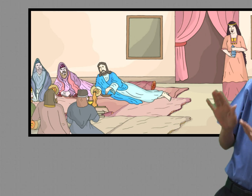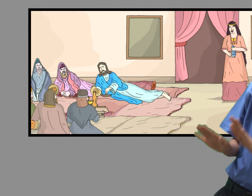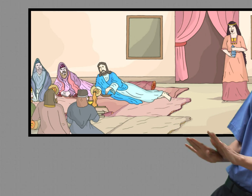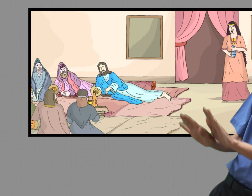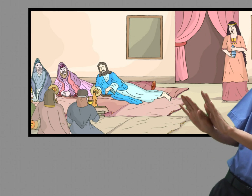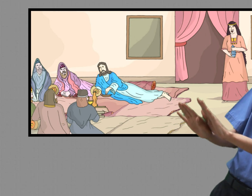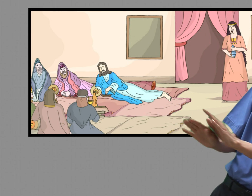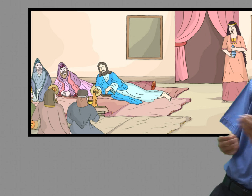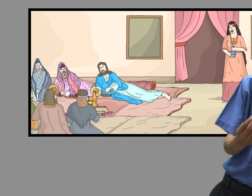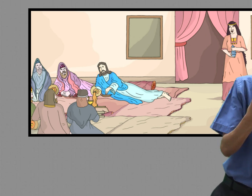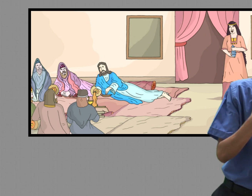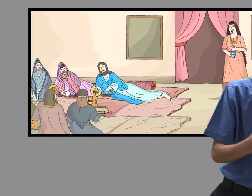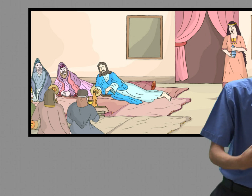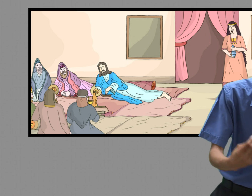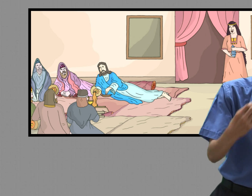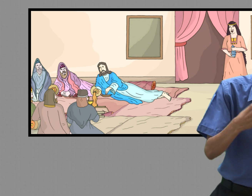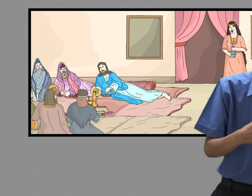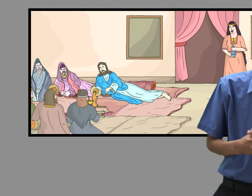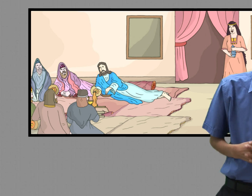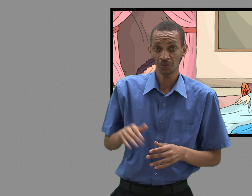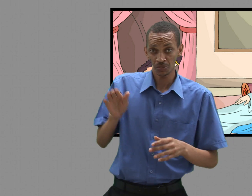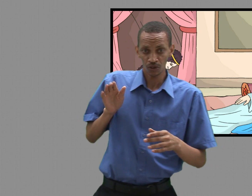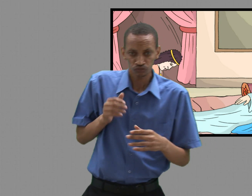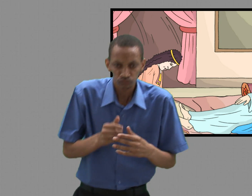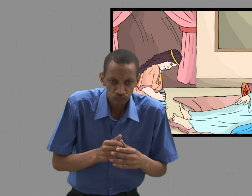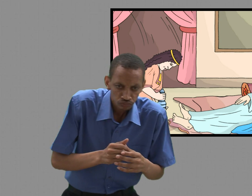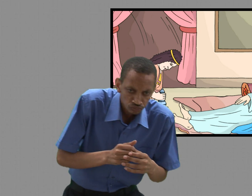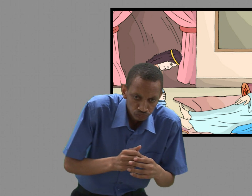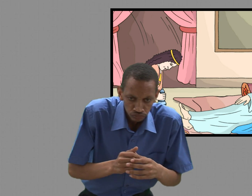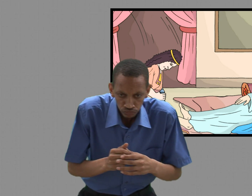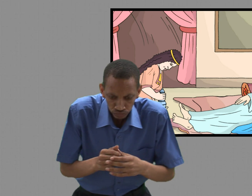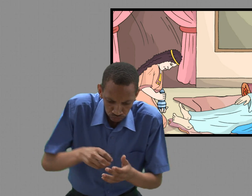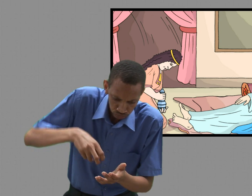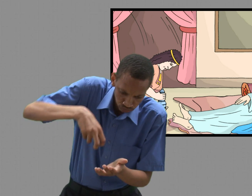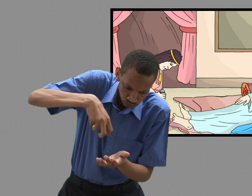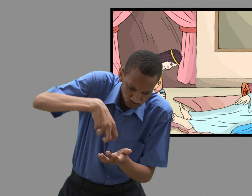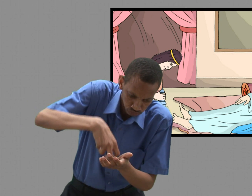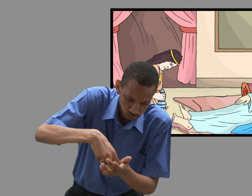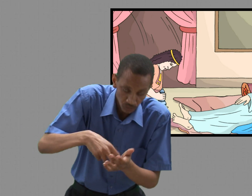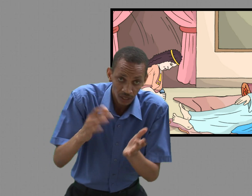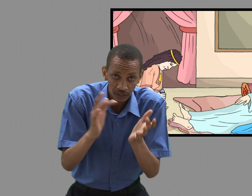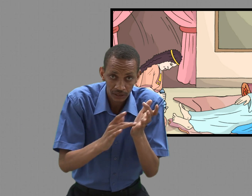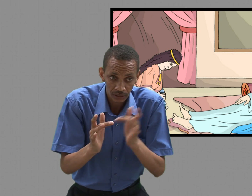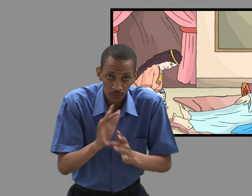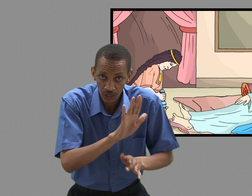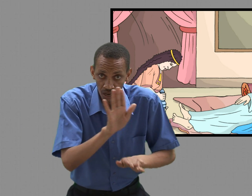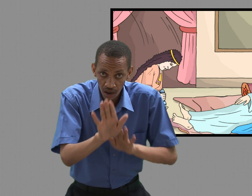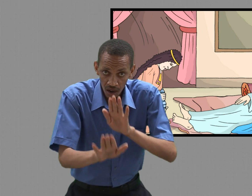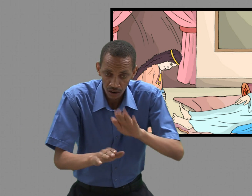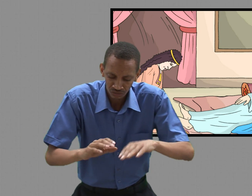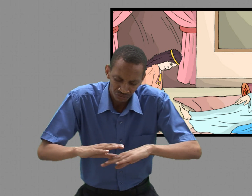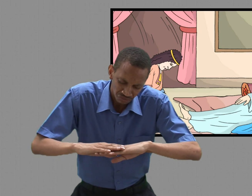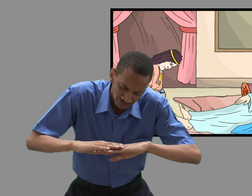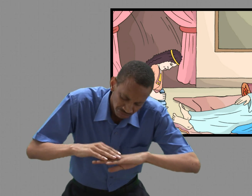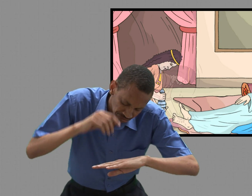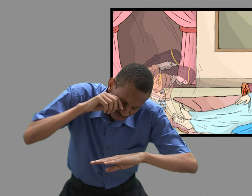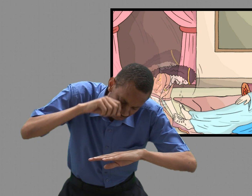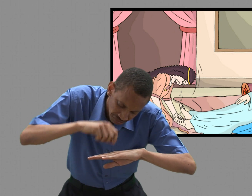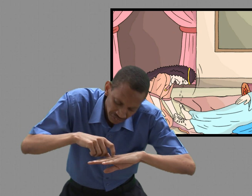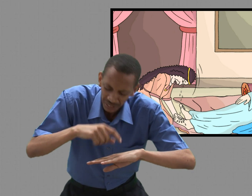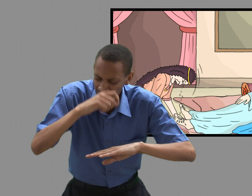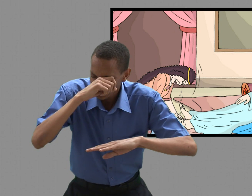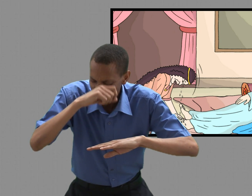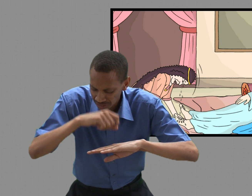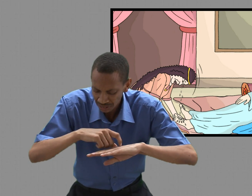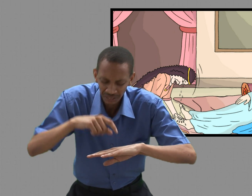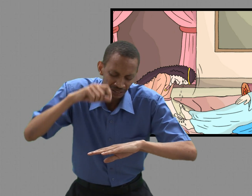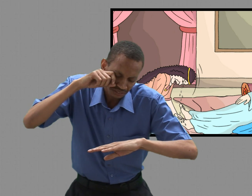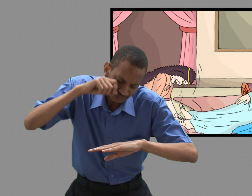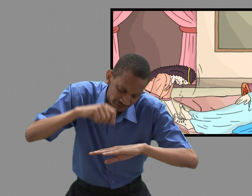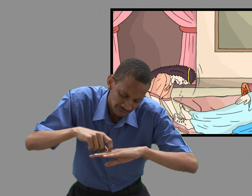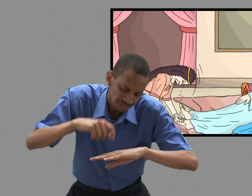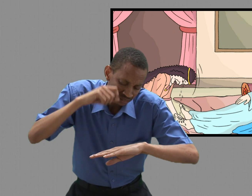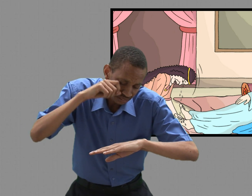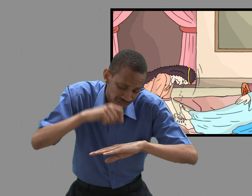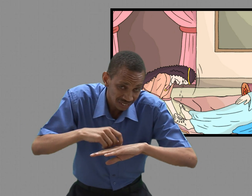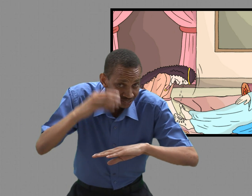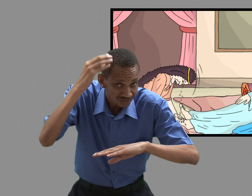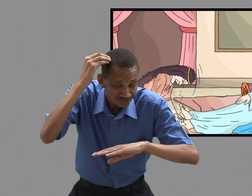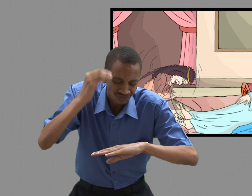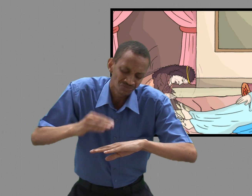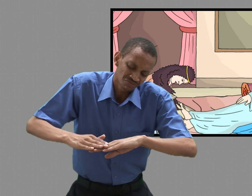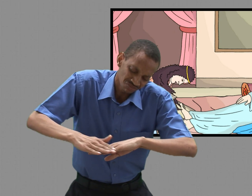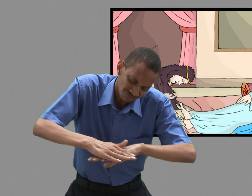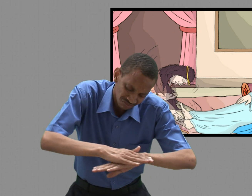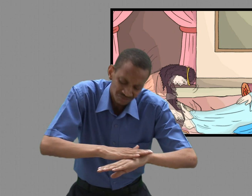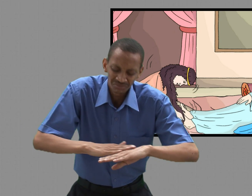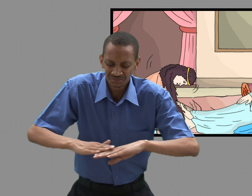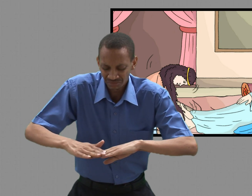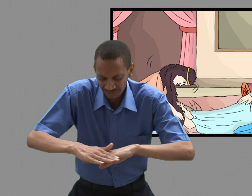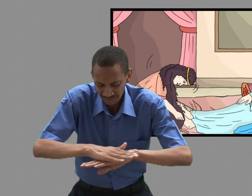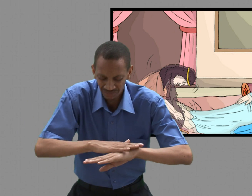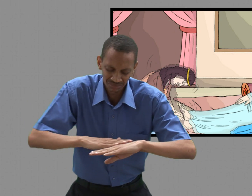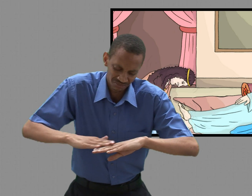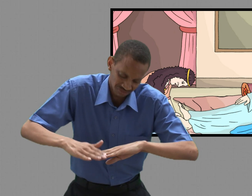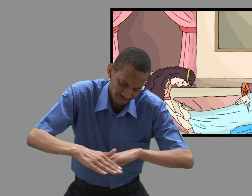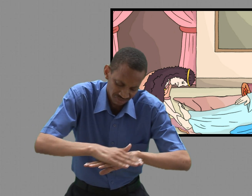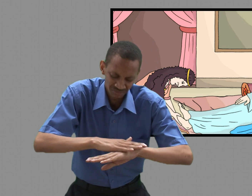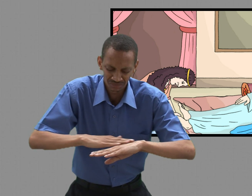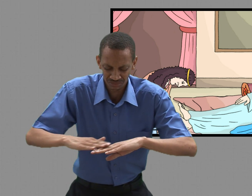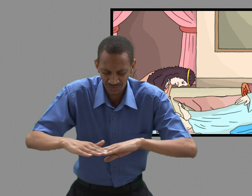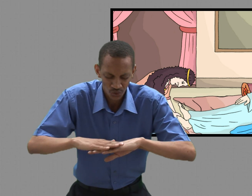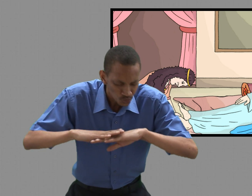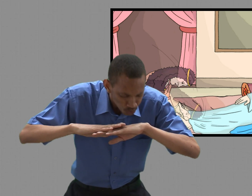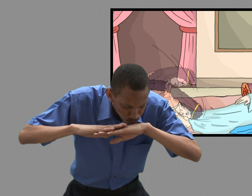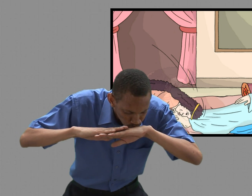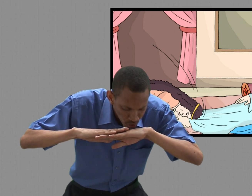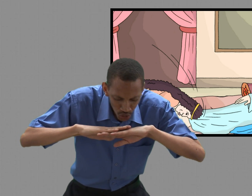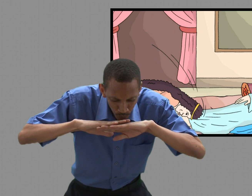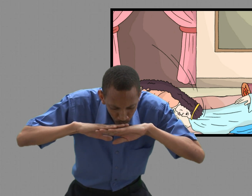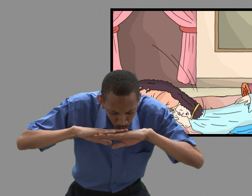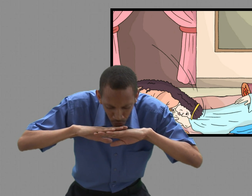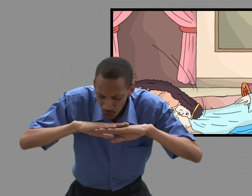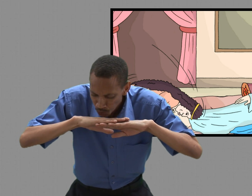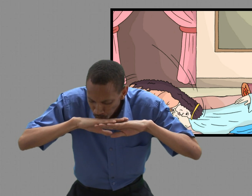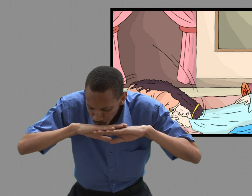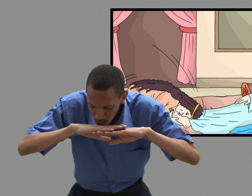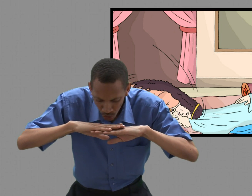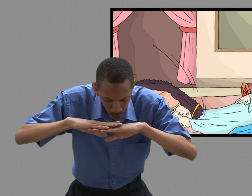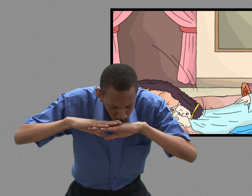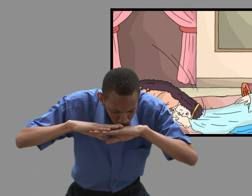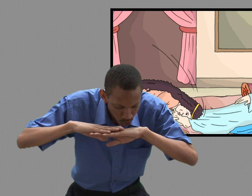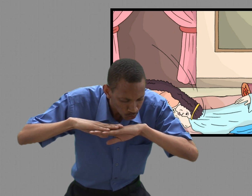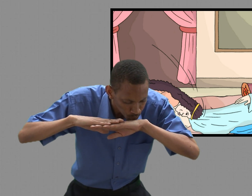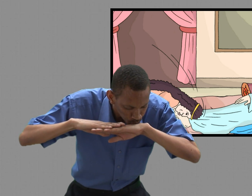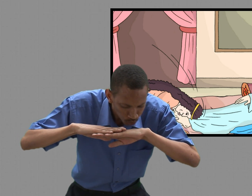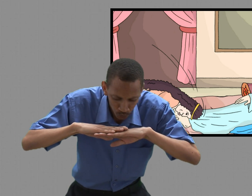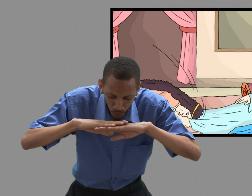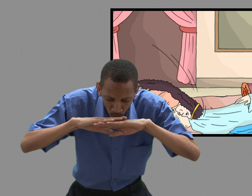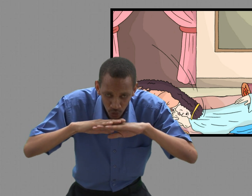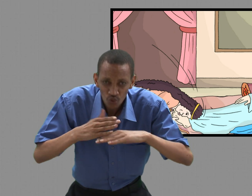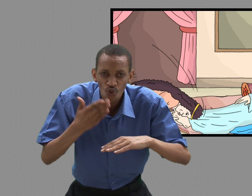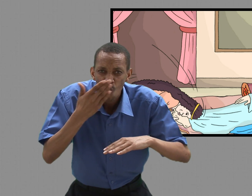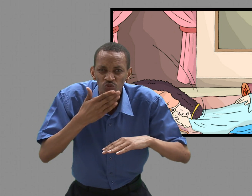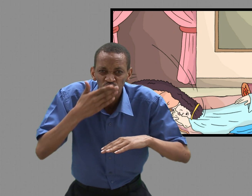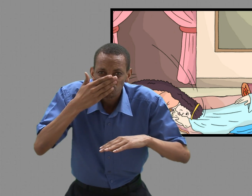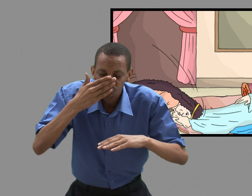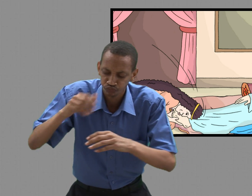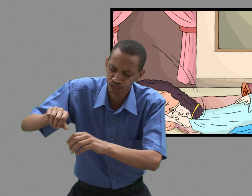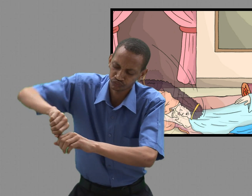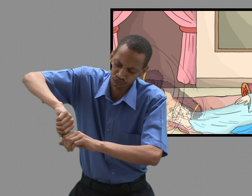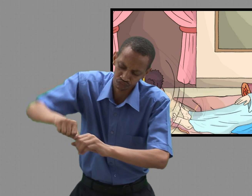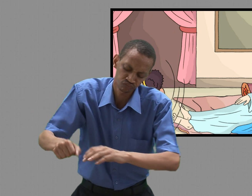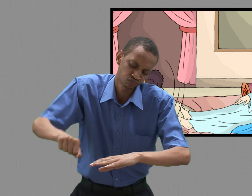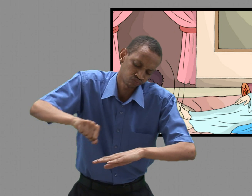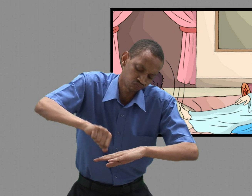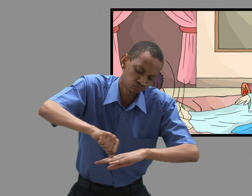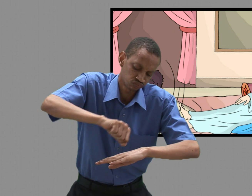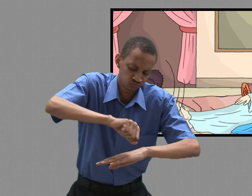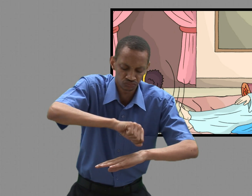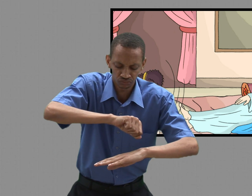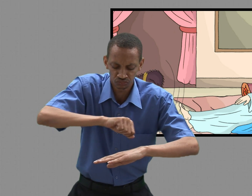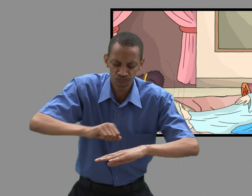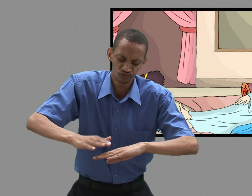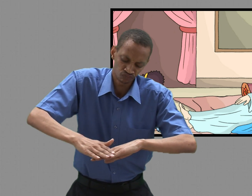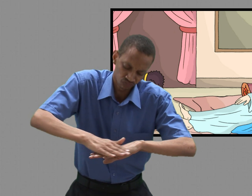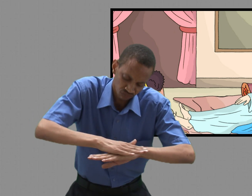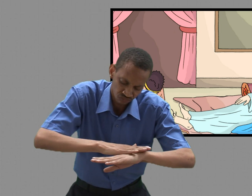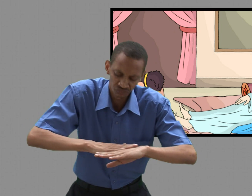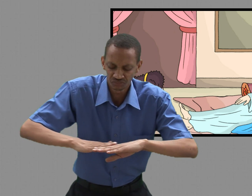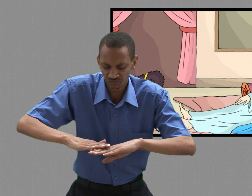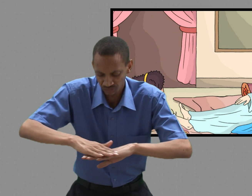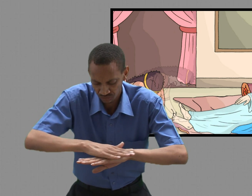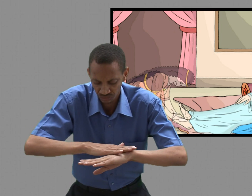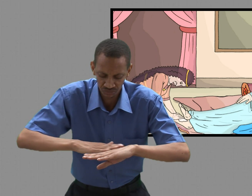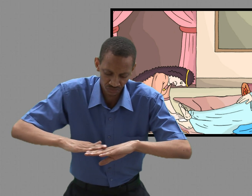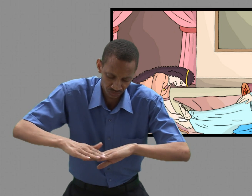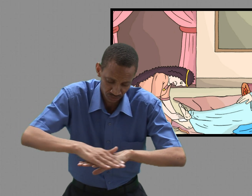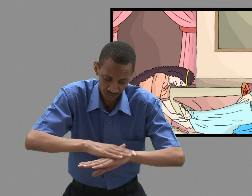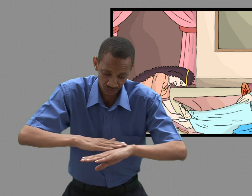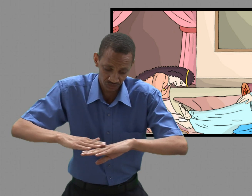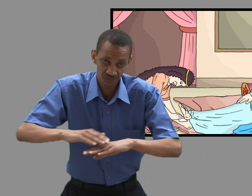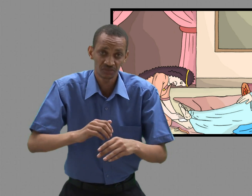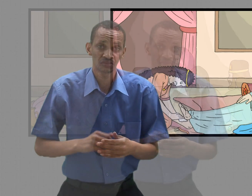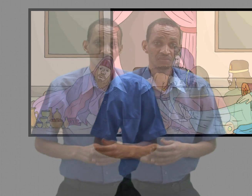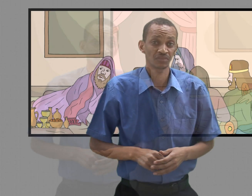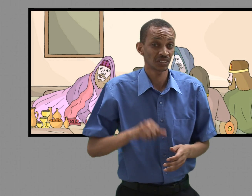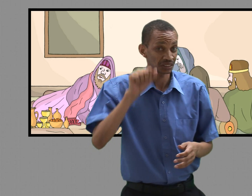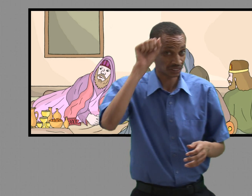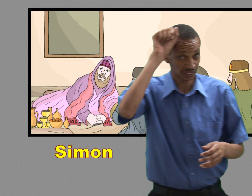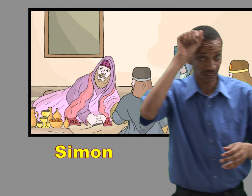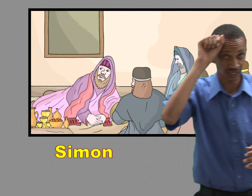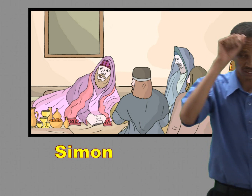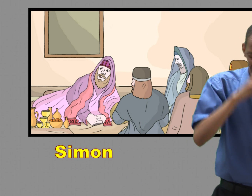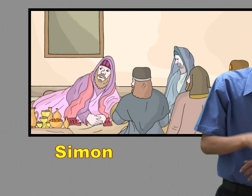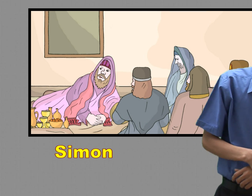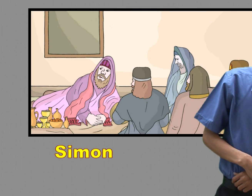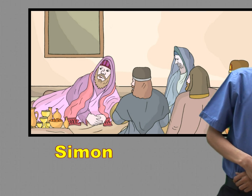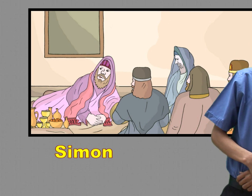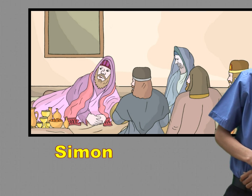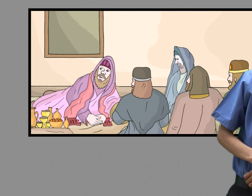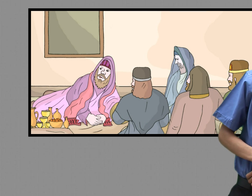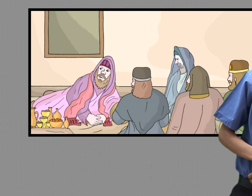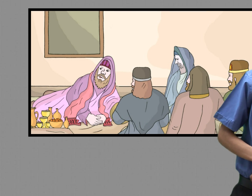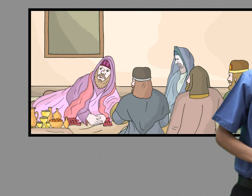As she stood behind Him at His feet weeping, she began to wet His feet with her tears and wipe them with her hair. Then she kissed His feet and anointed them with the perfume.